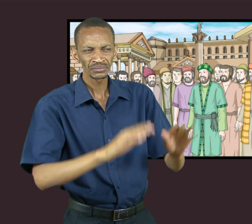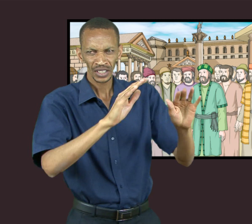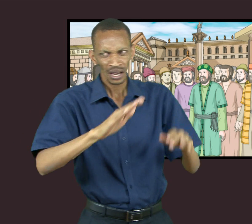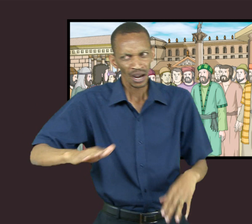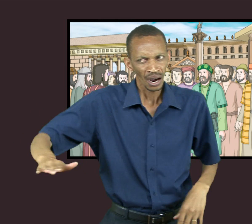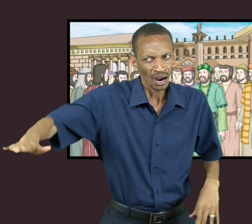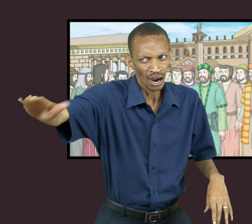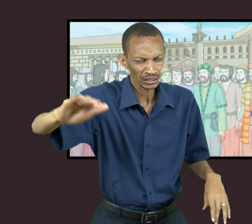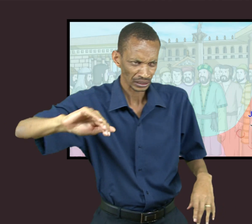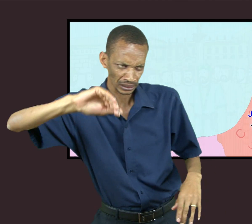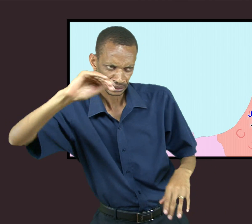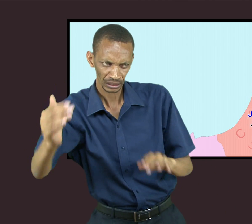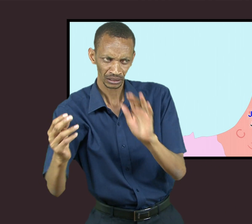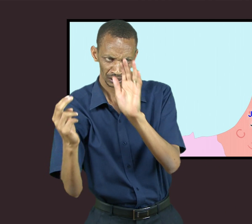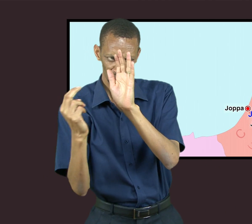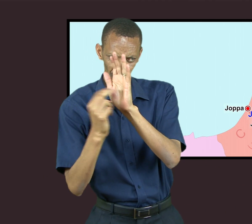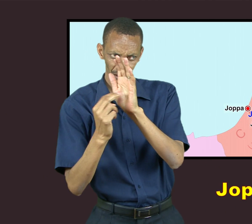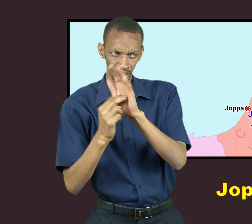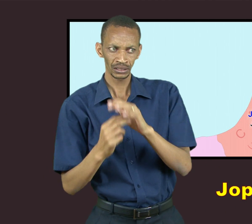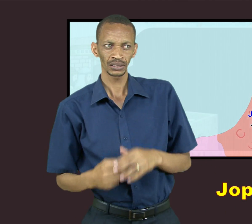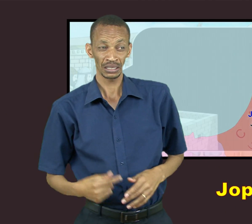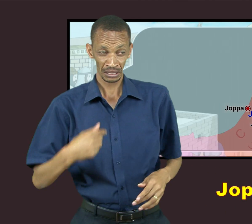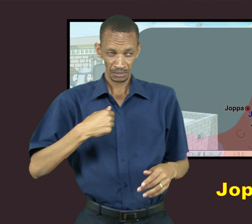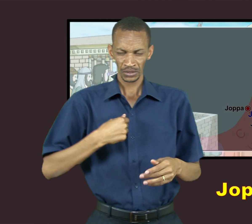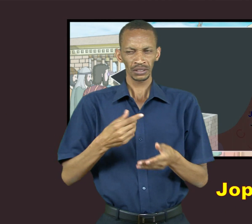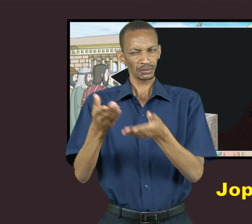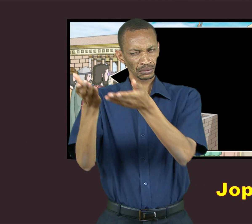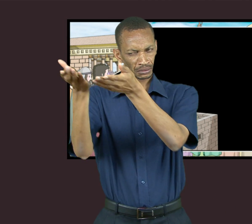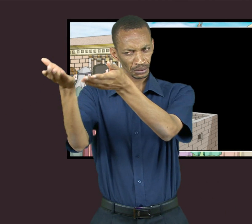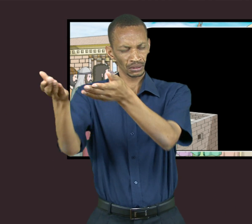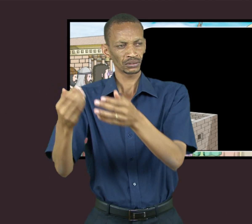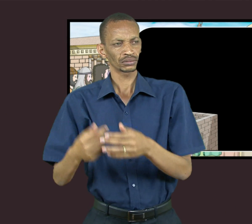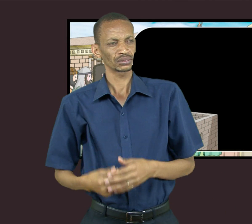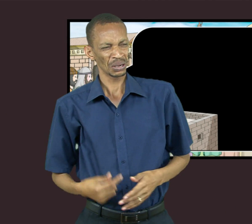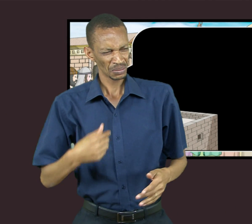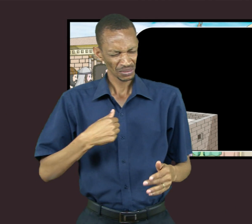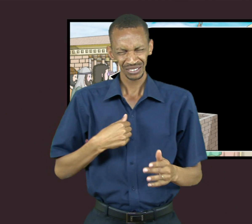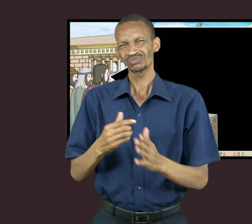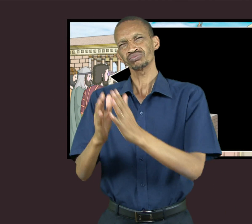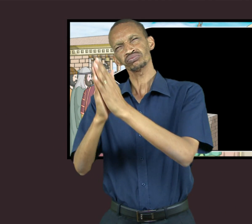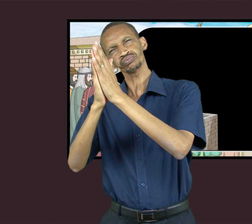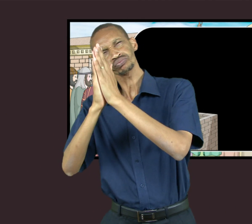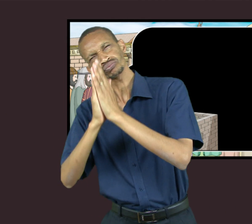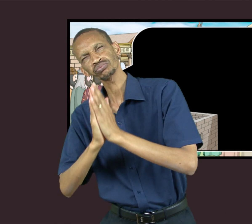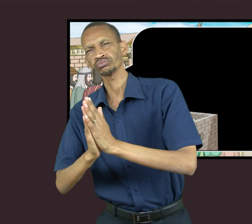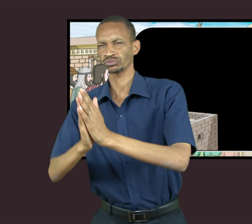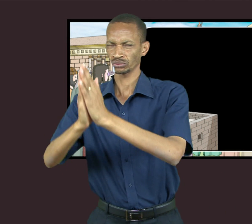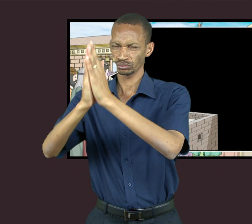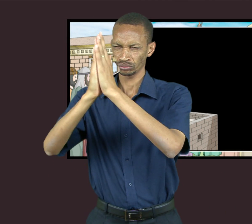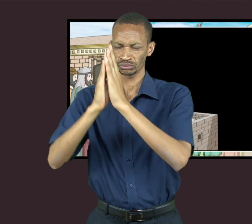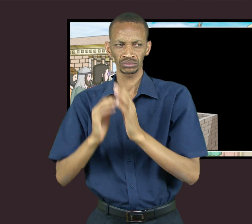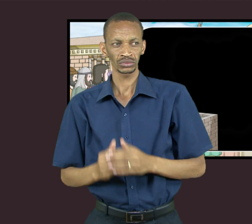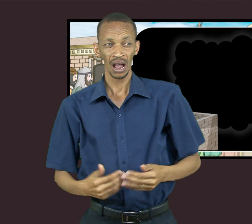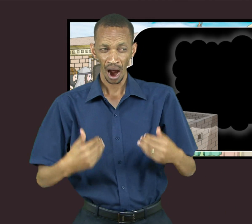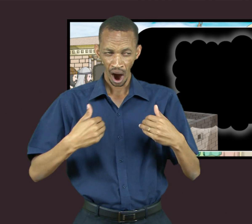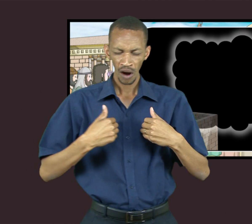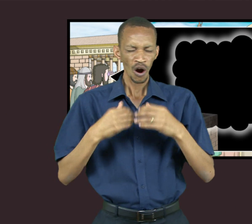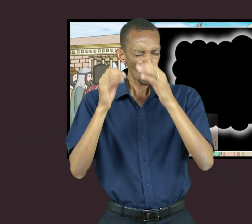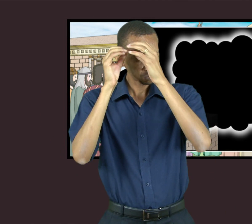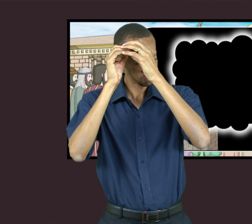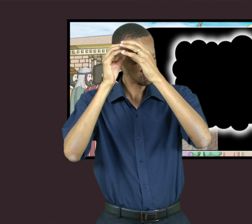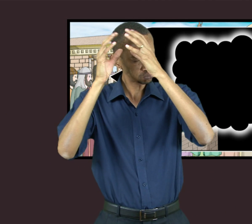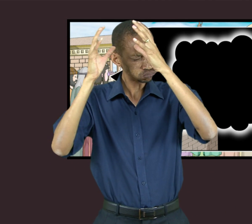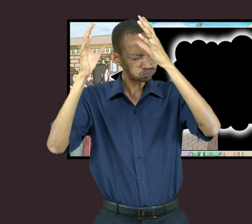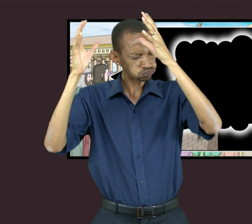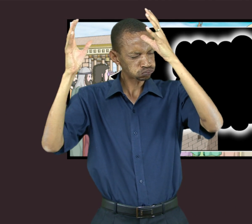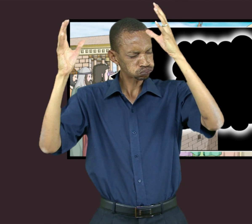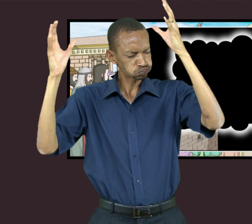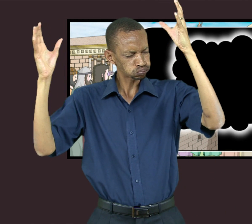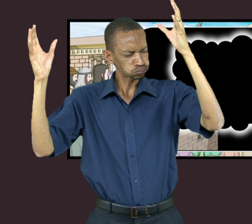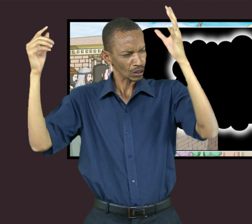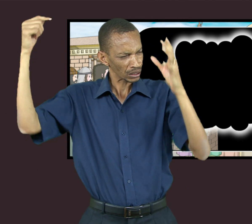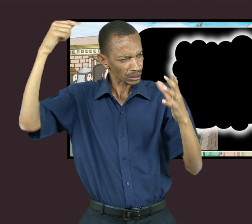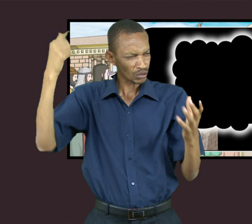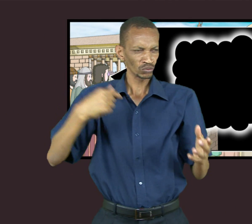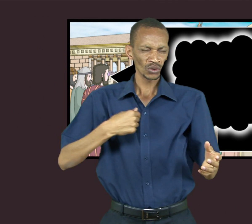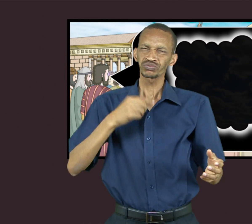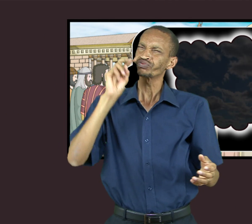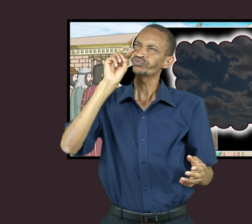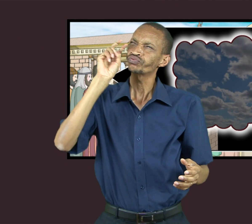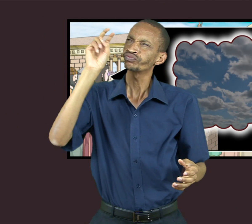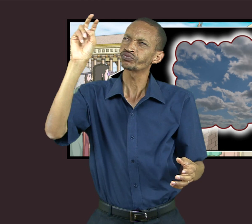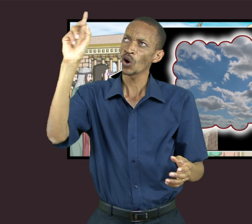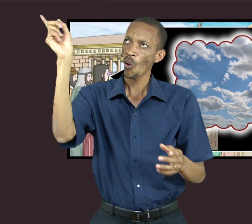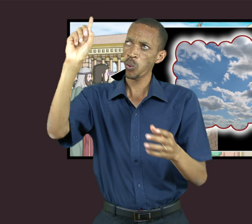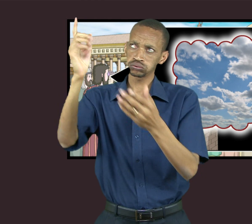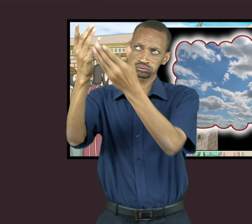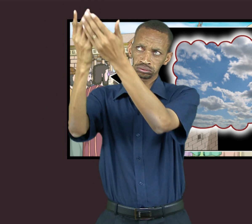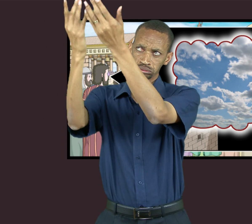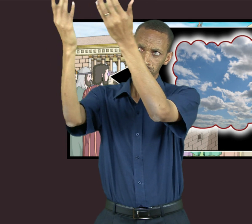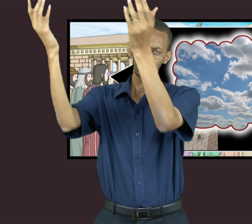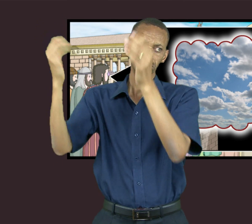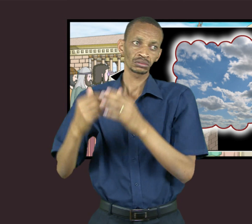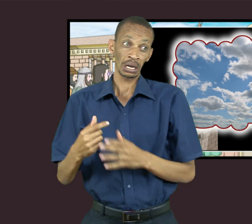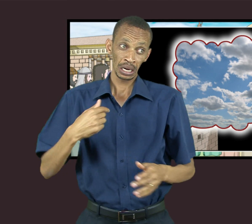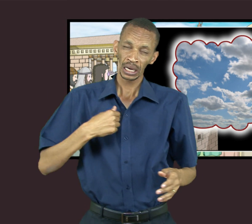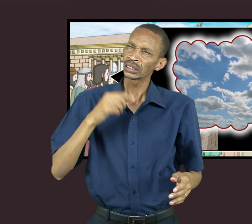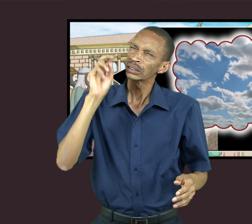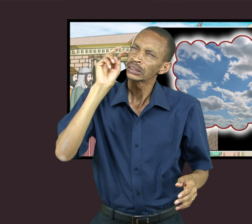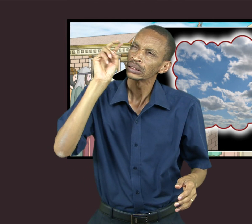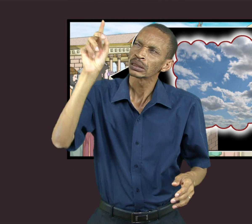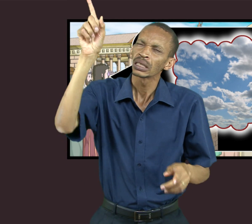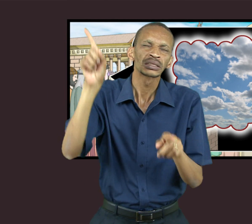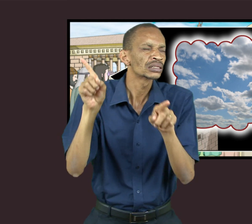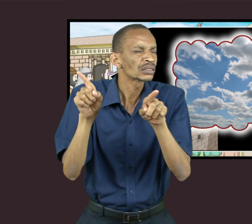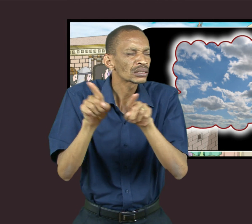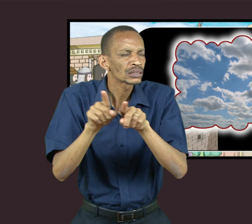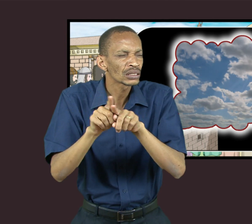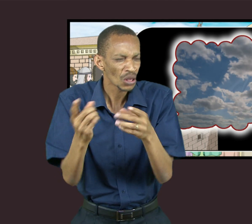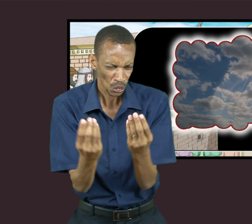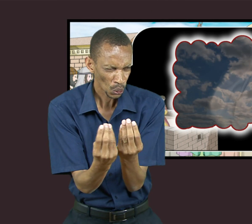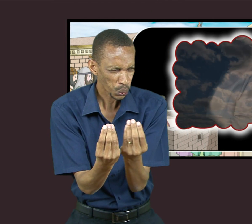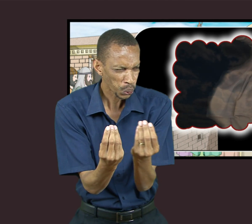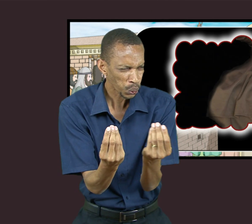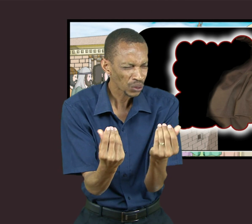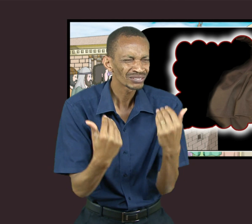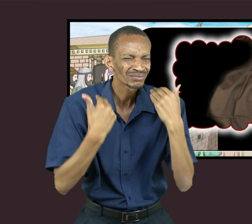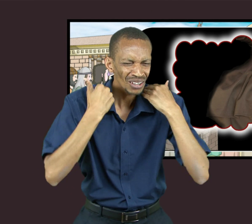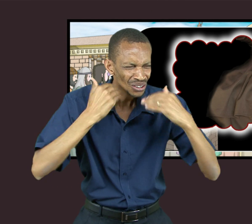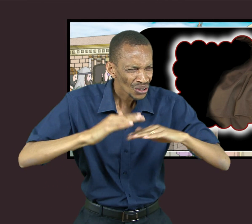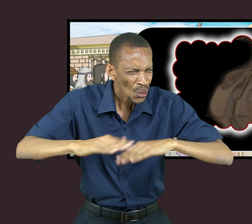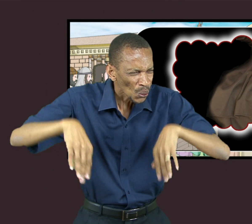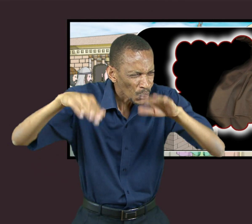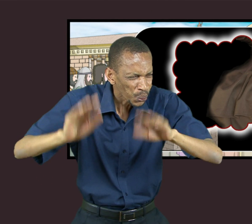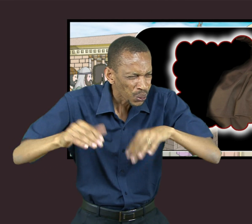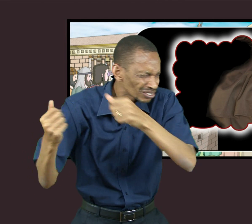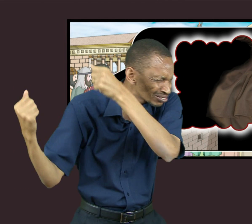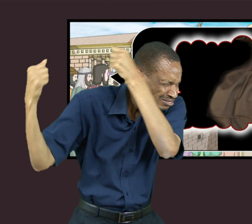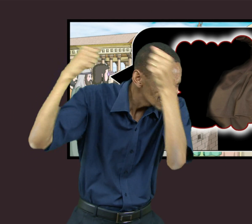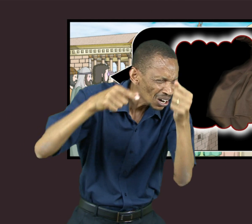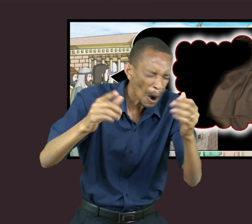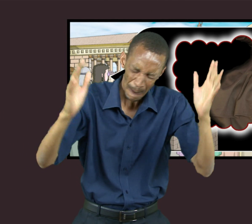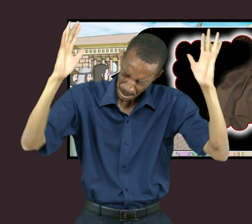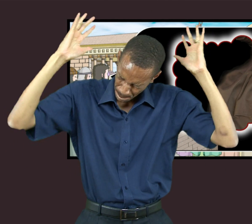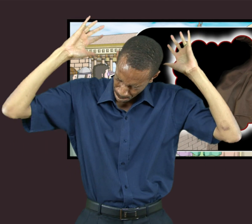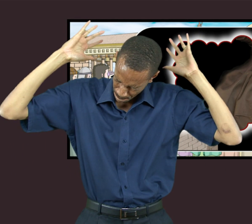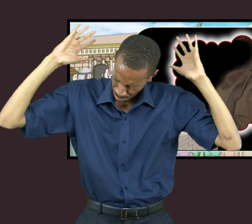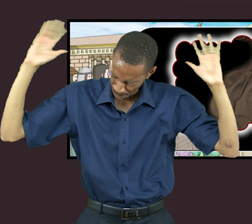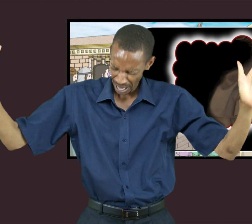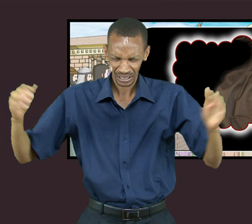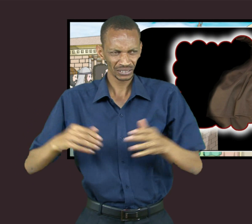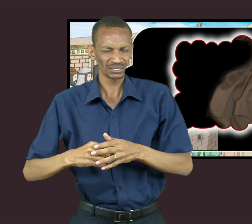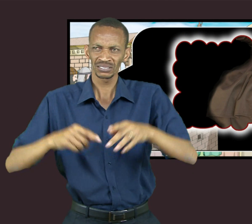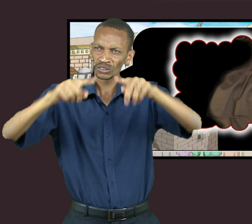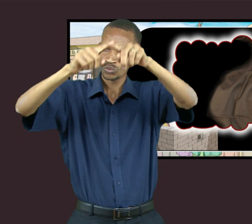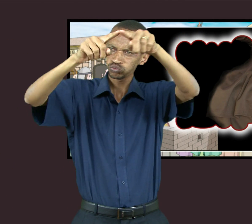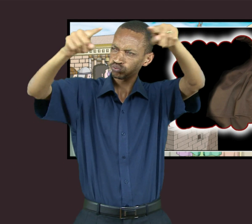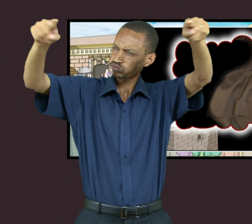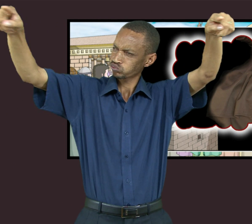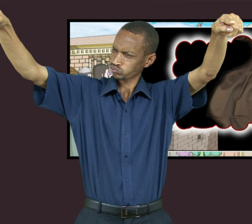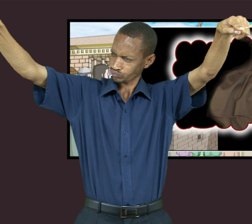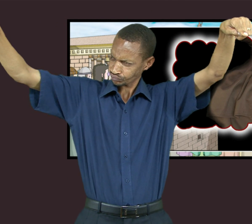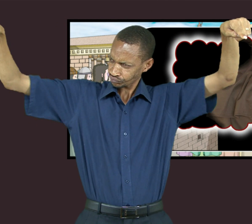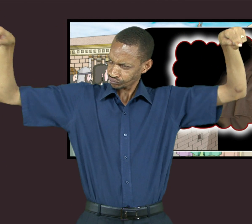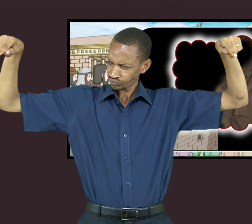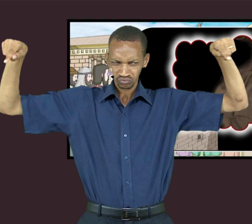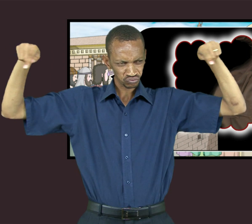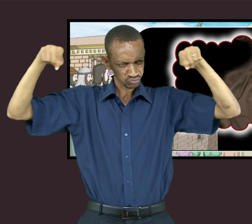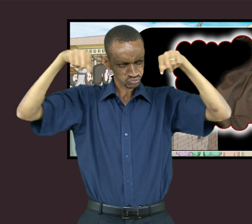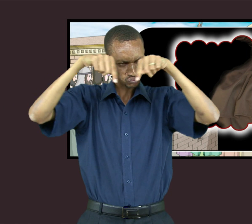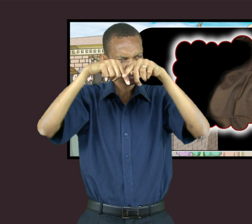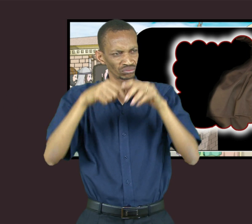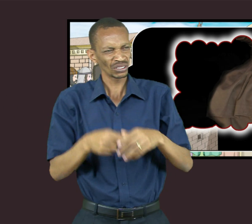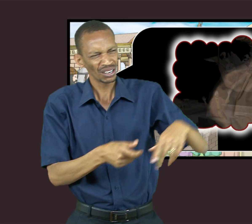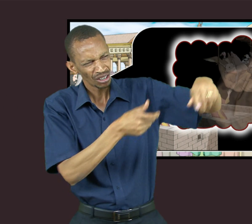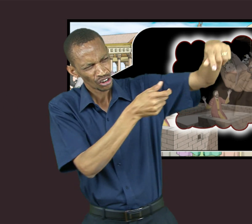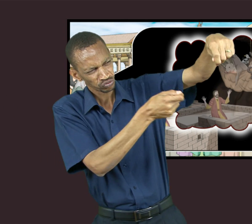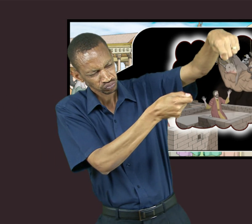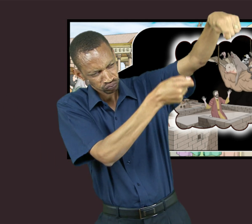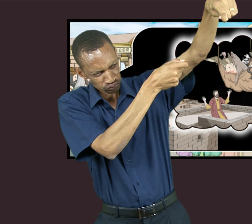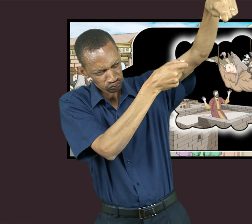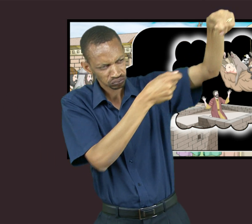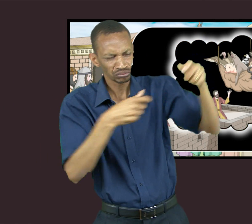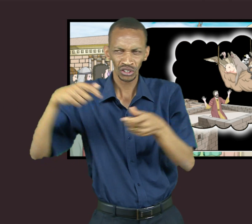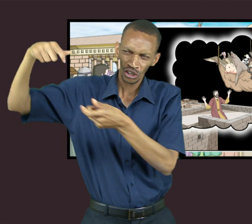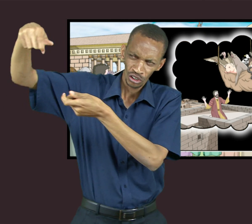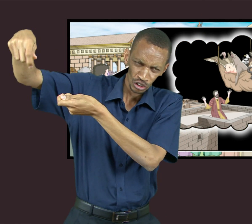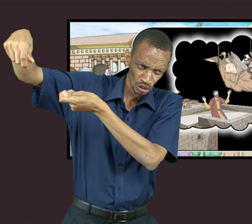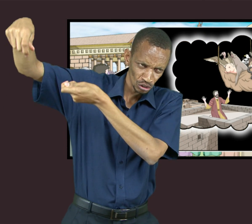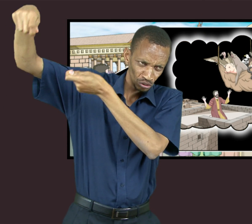But Peter began and explained to them the whole sequence of events: “I was in the city of Joppa praying, and in a trance I saw a vision of something like a large sheet being let down from heaven by its four corners, and it came right down to me.